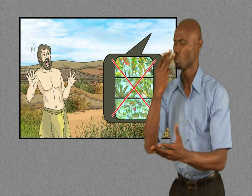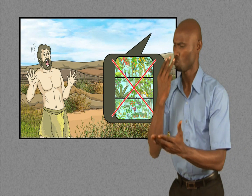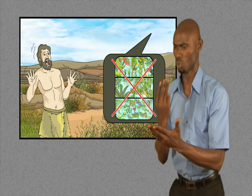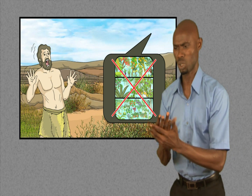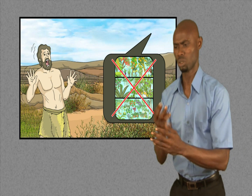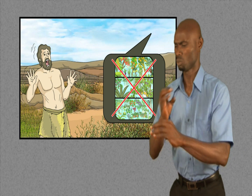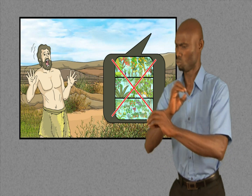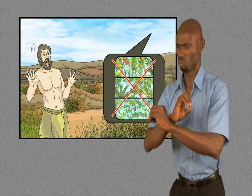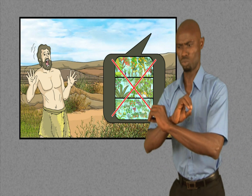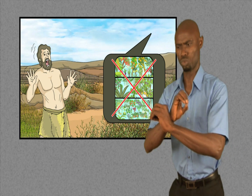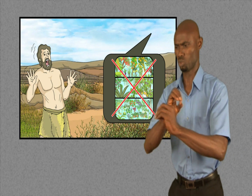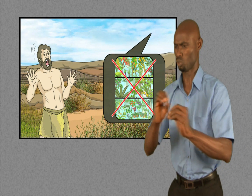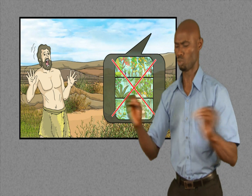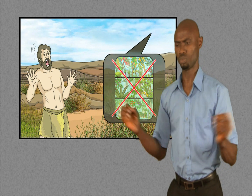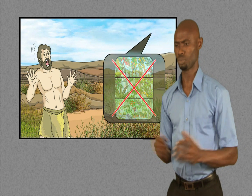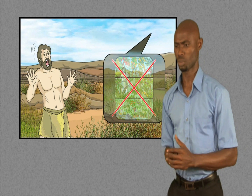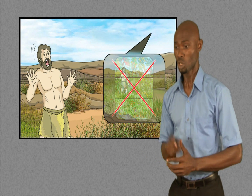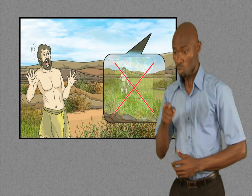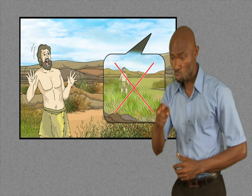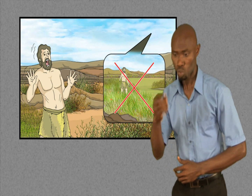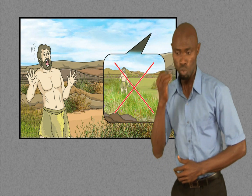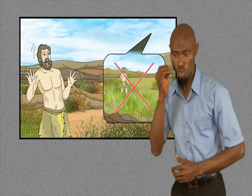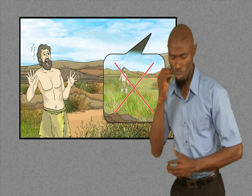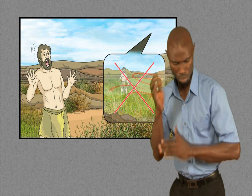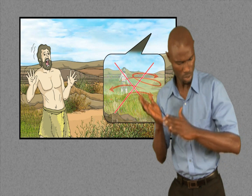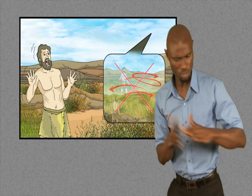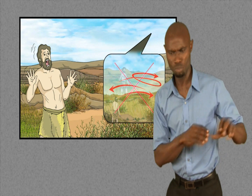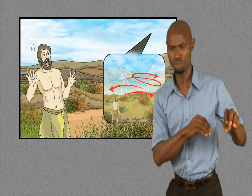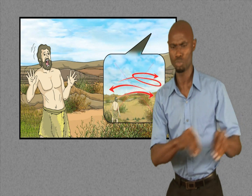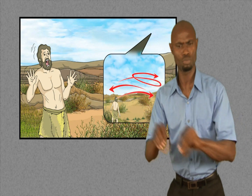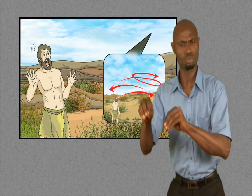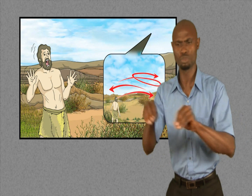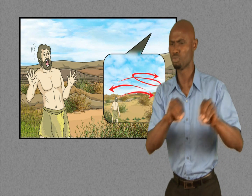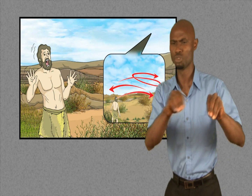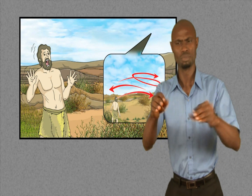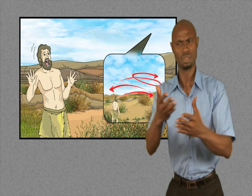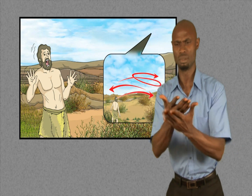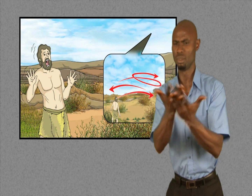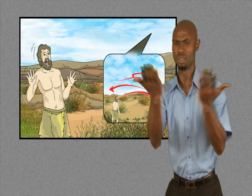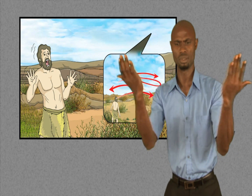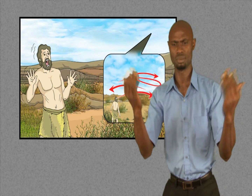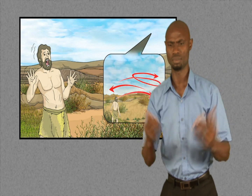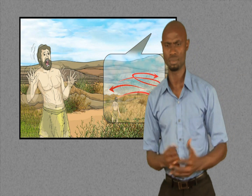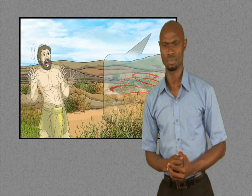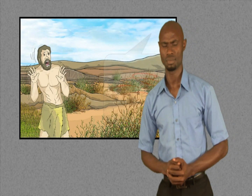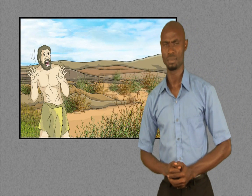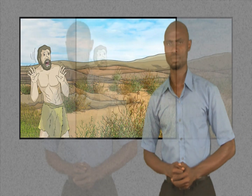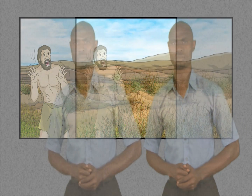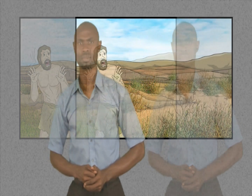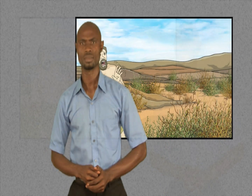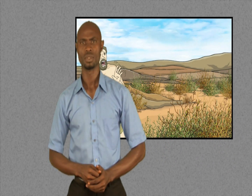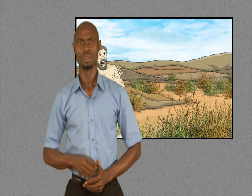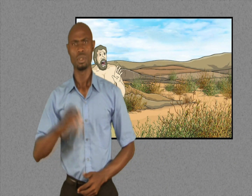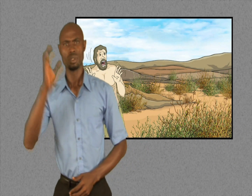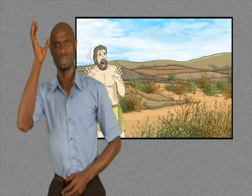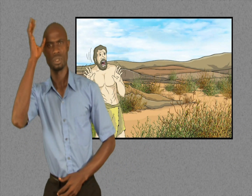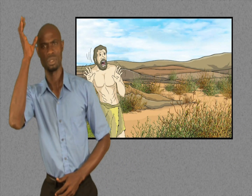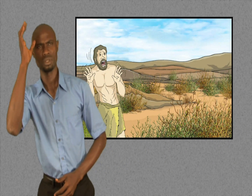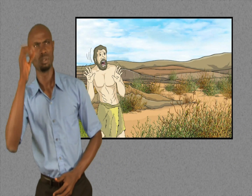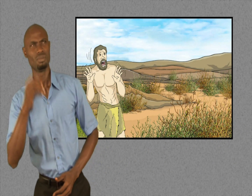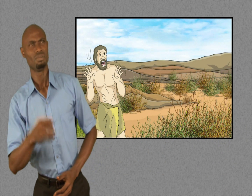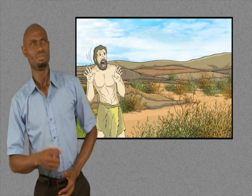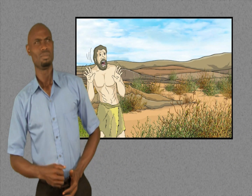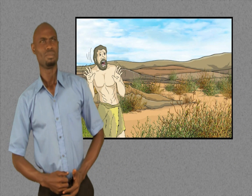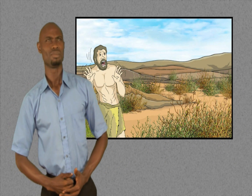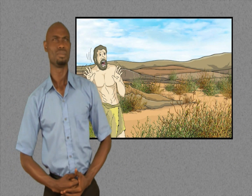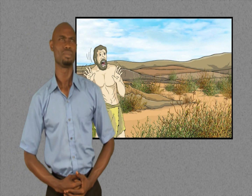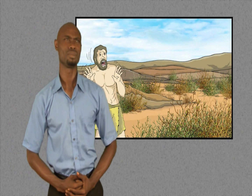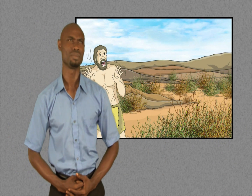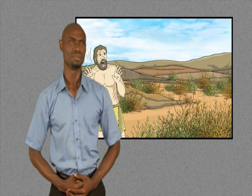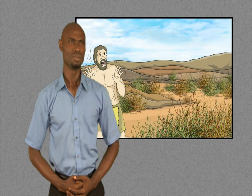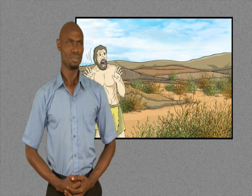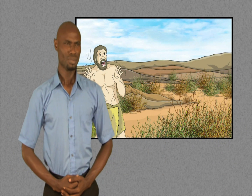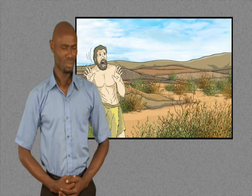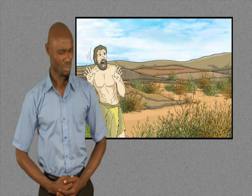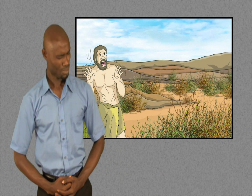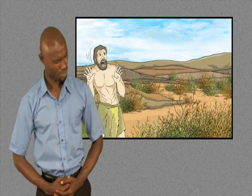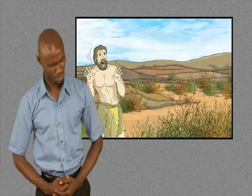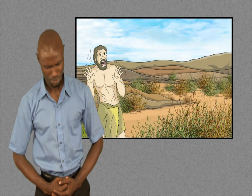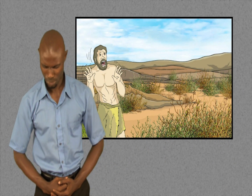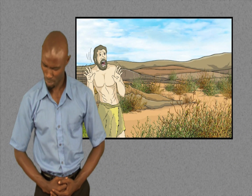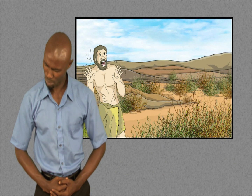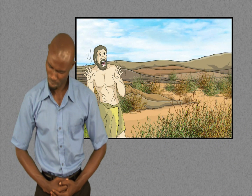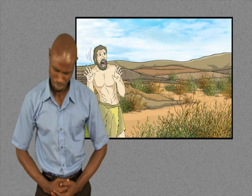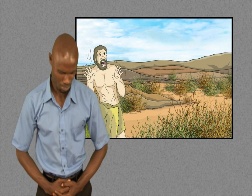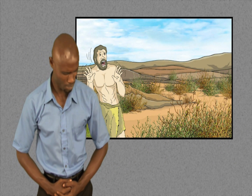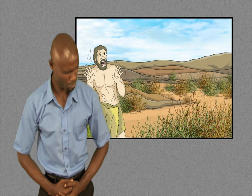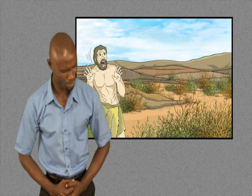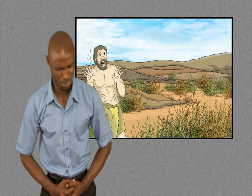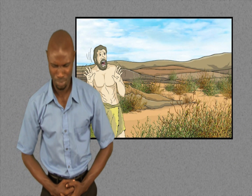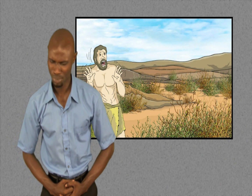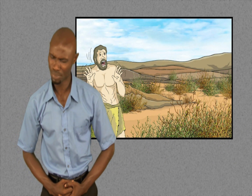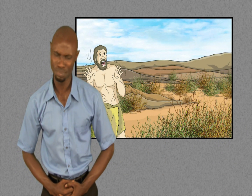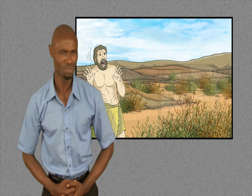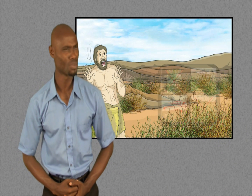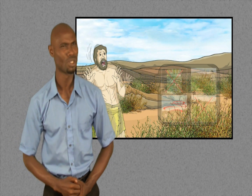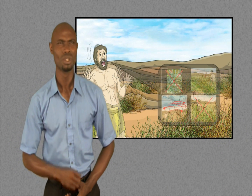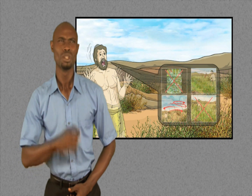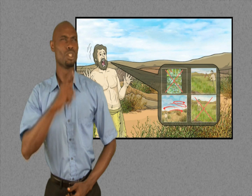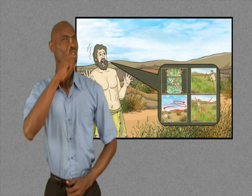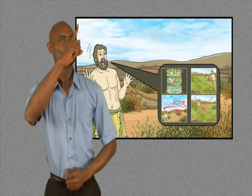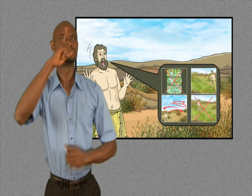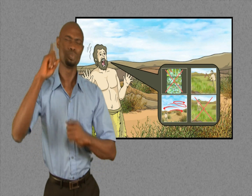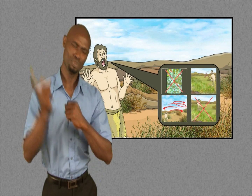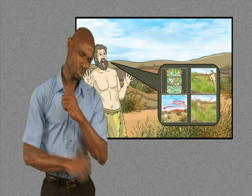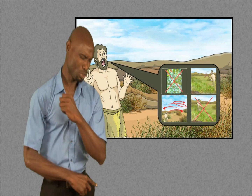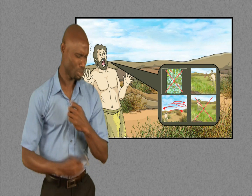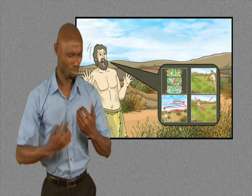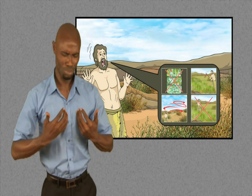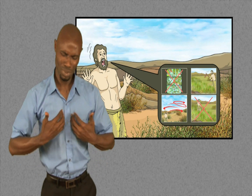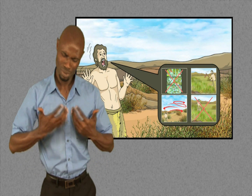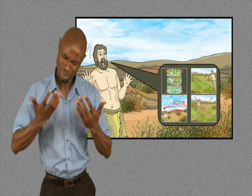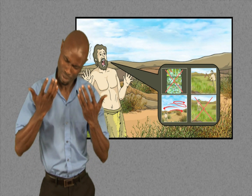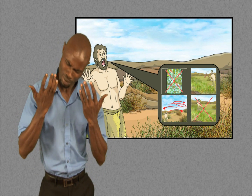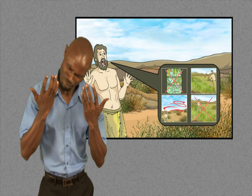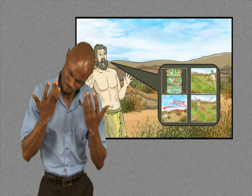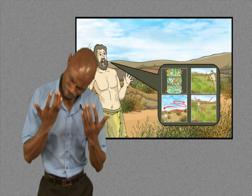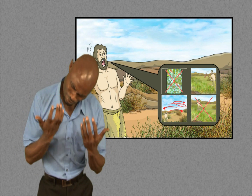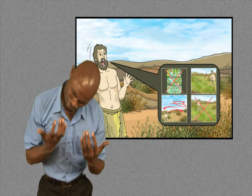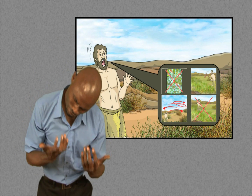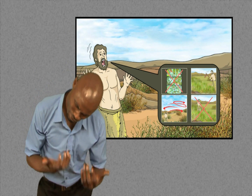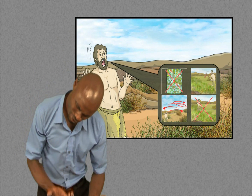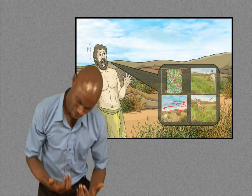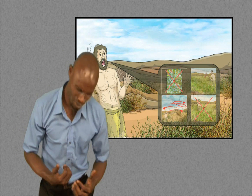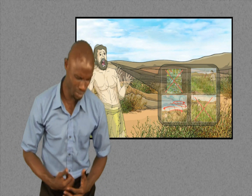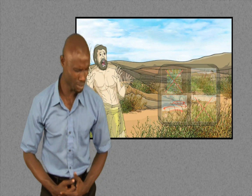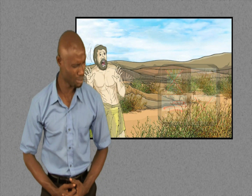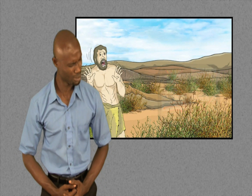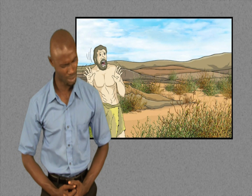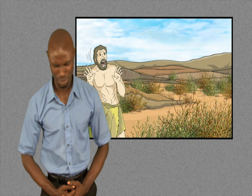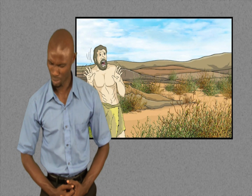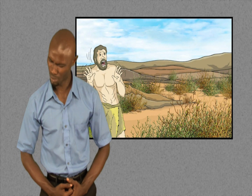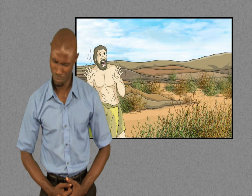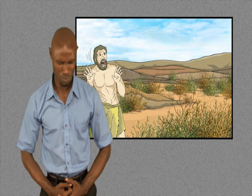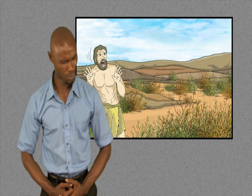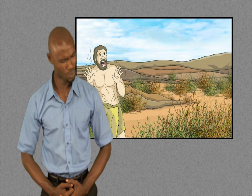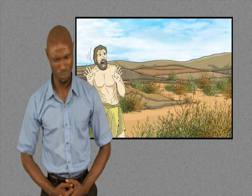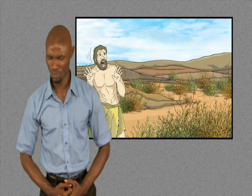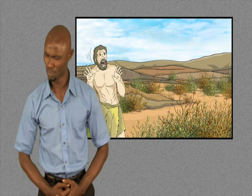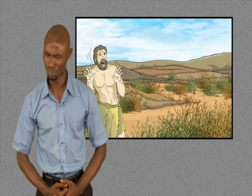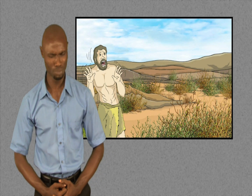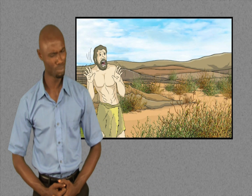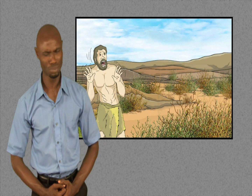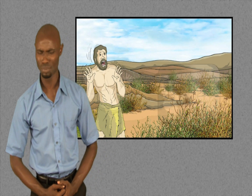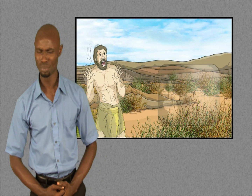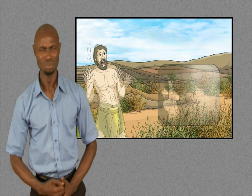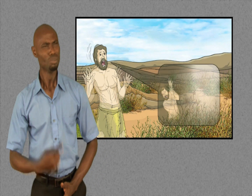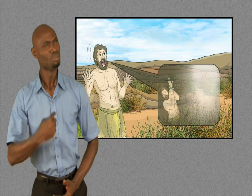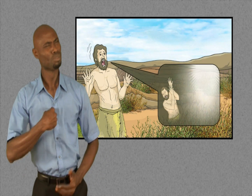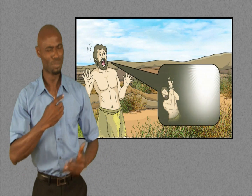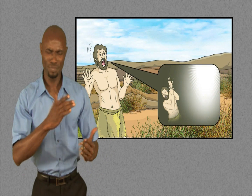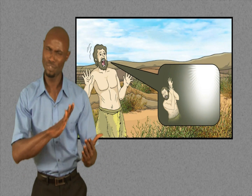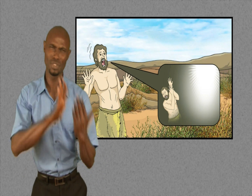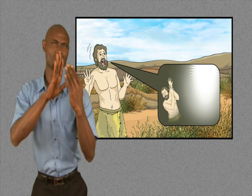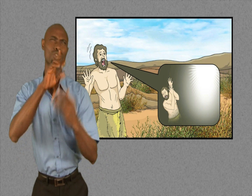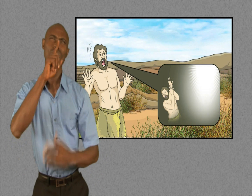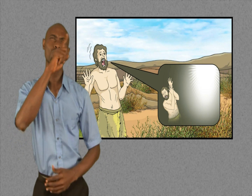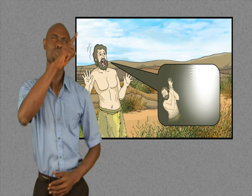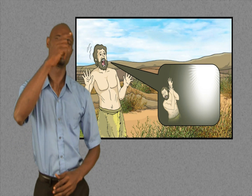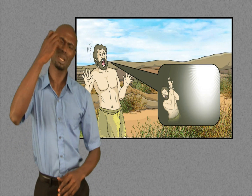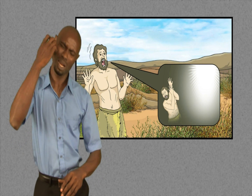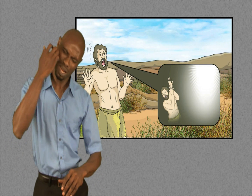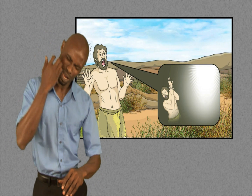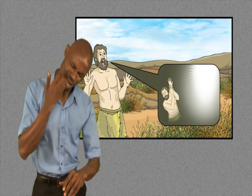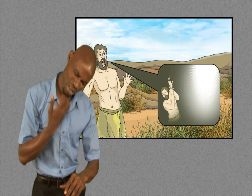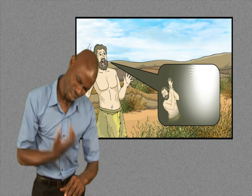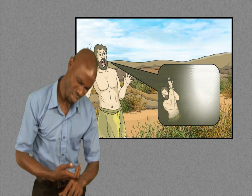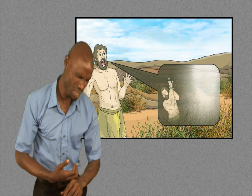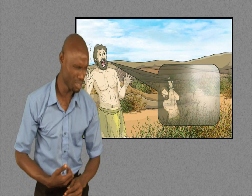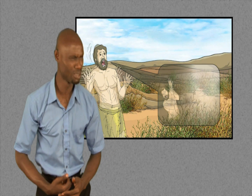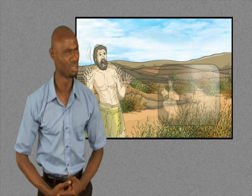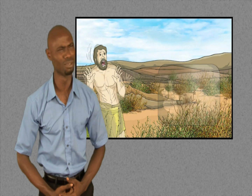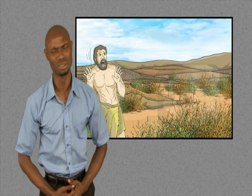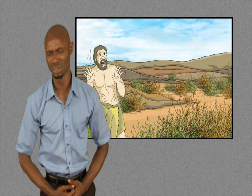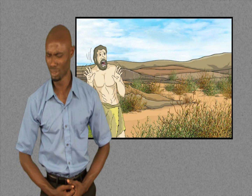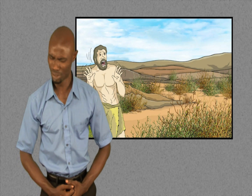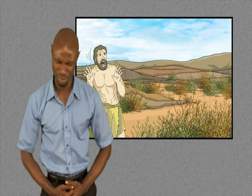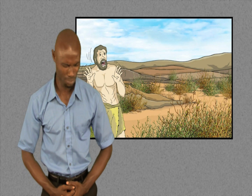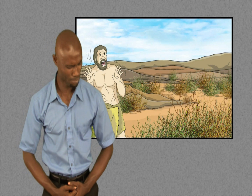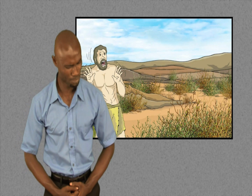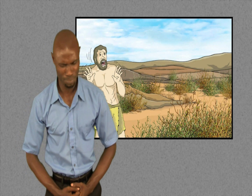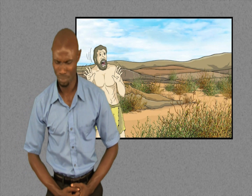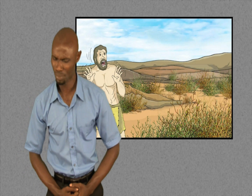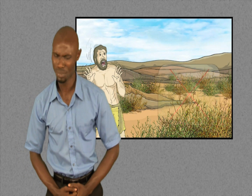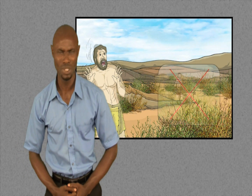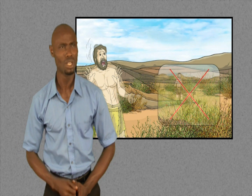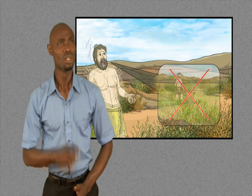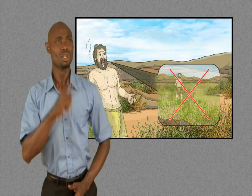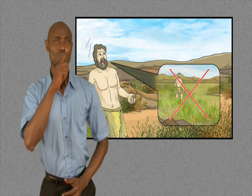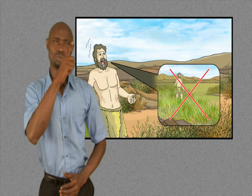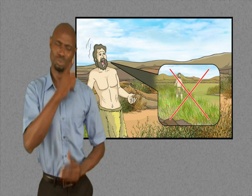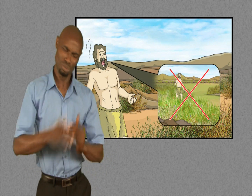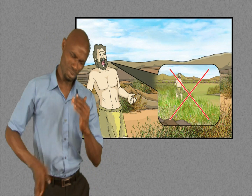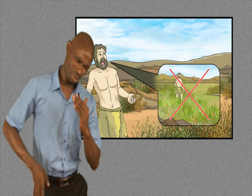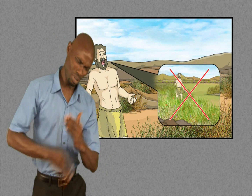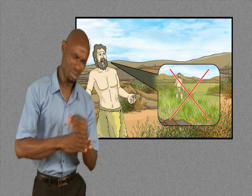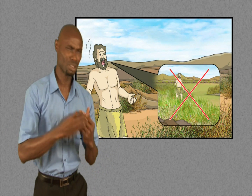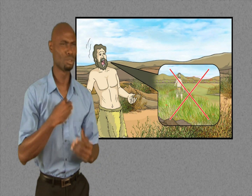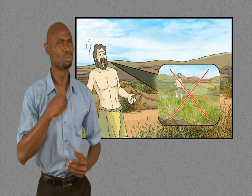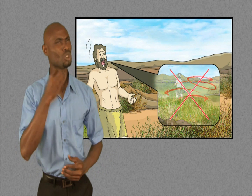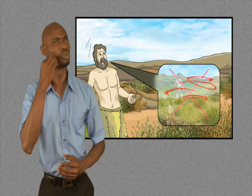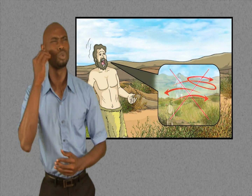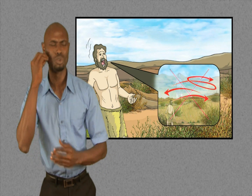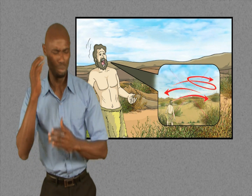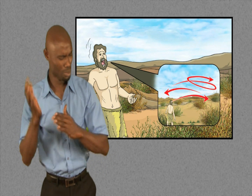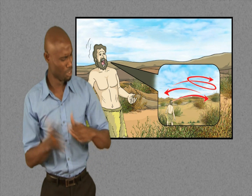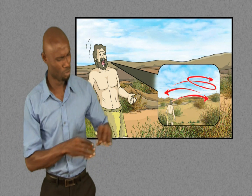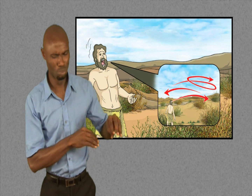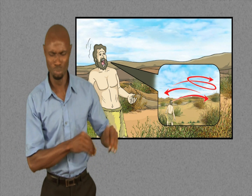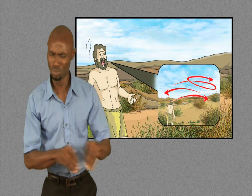You will be a fugitive and a wanderer on the earth.” But Cain said to the LORD, “My punishment is greater than I can bear. Behold, this day You have driven me from the face of the earth, and from Your face I will be hidden;